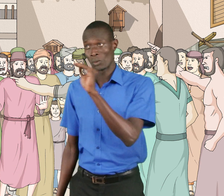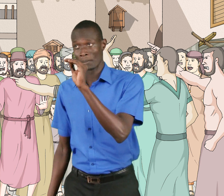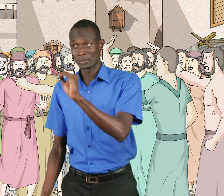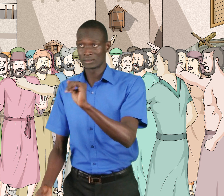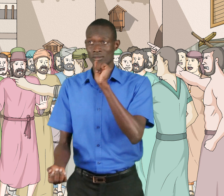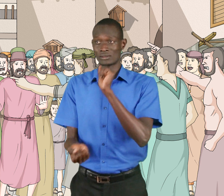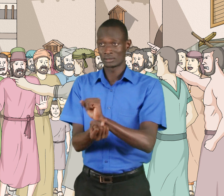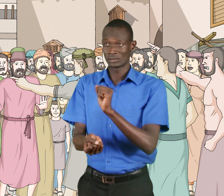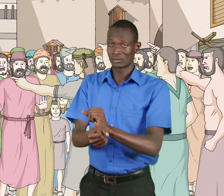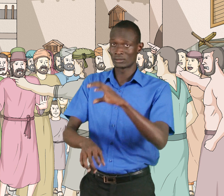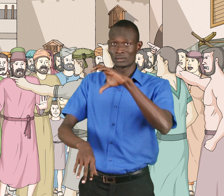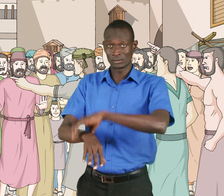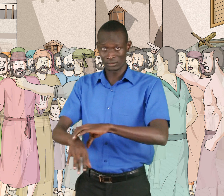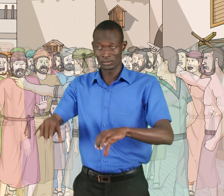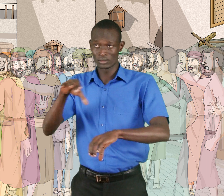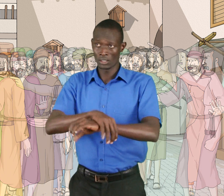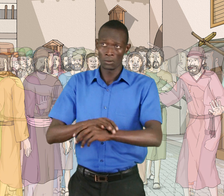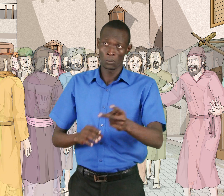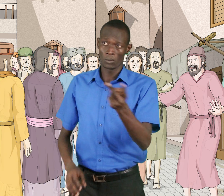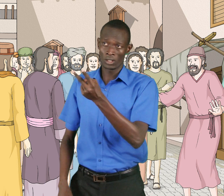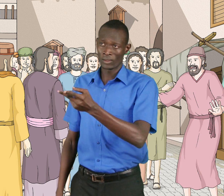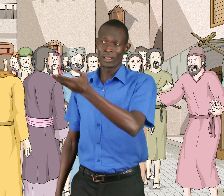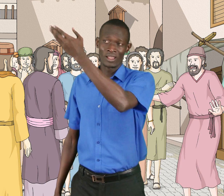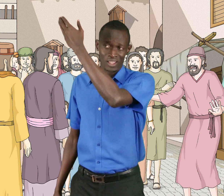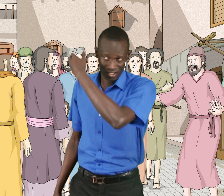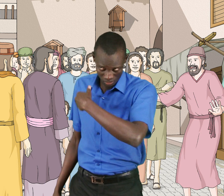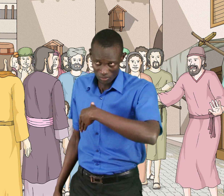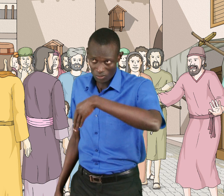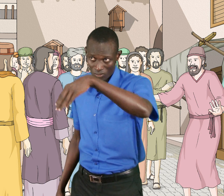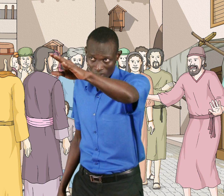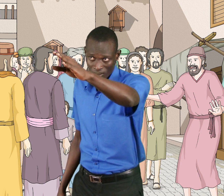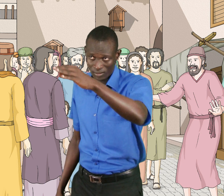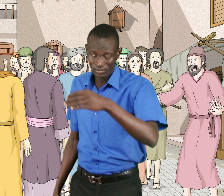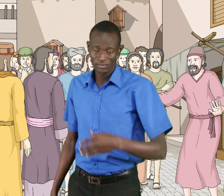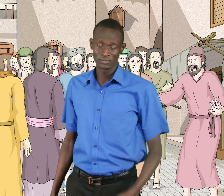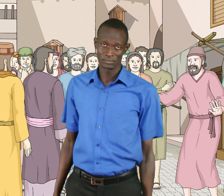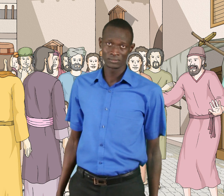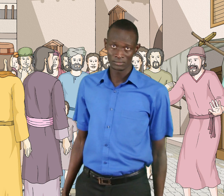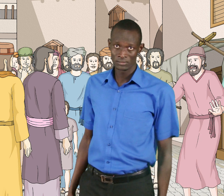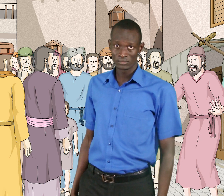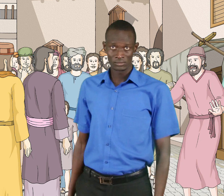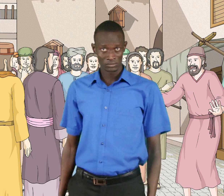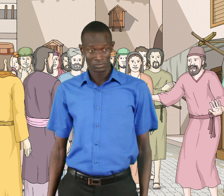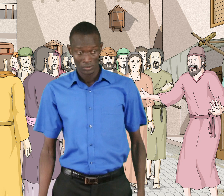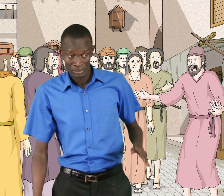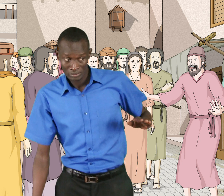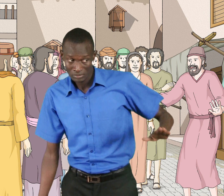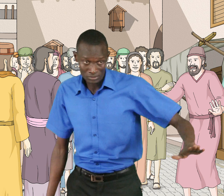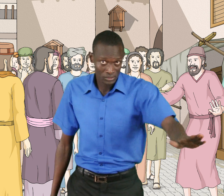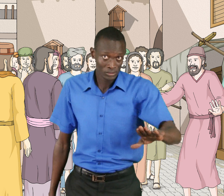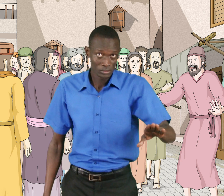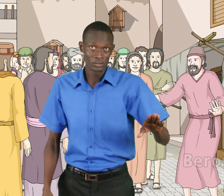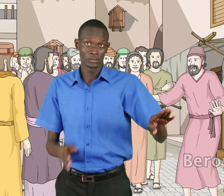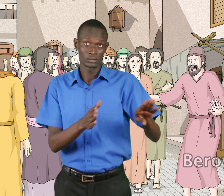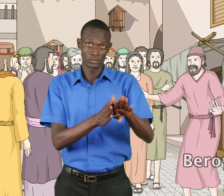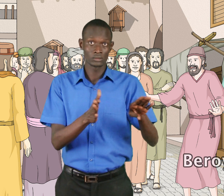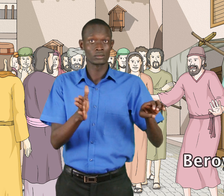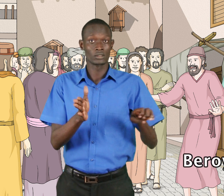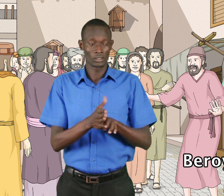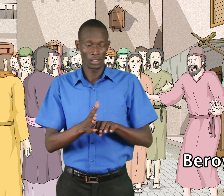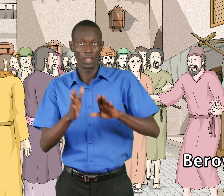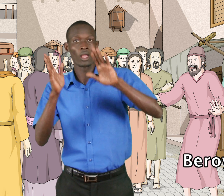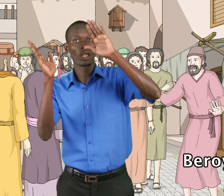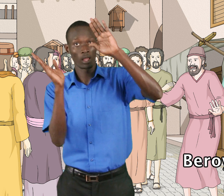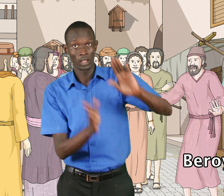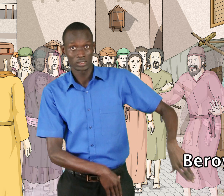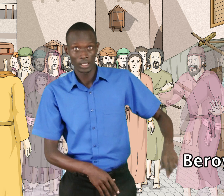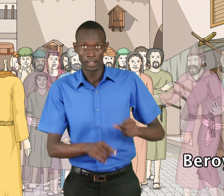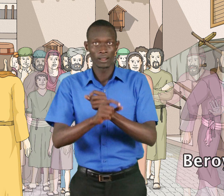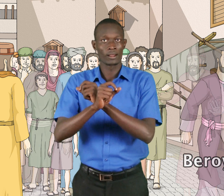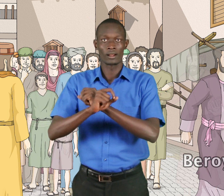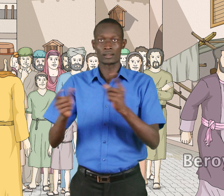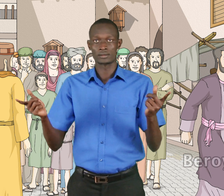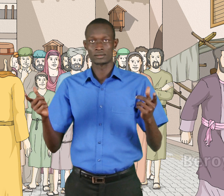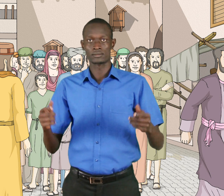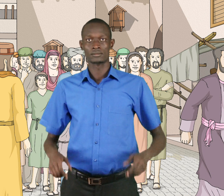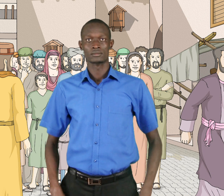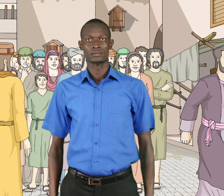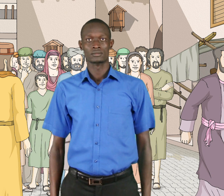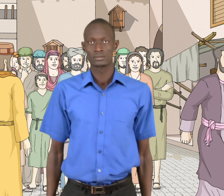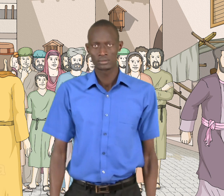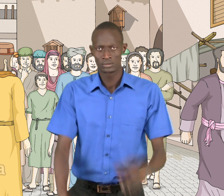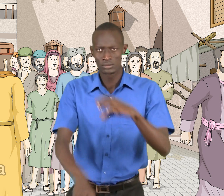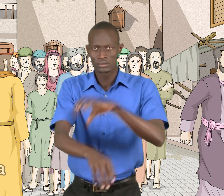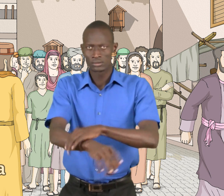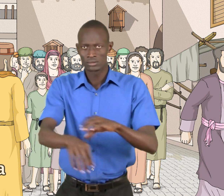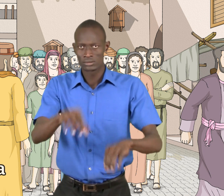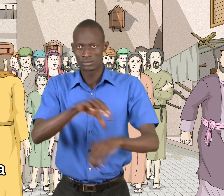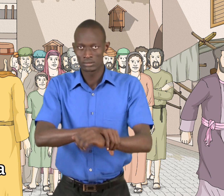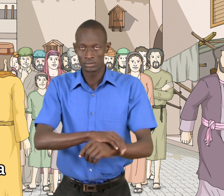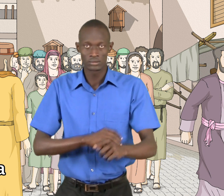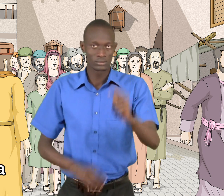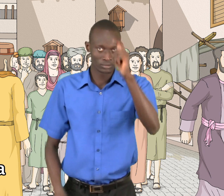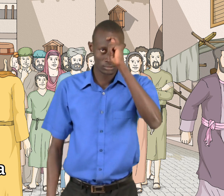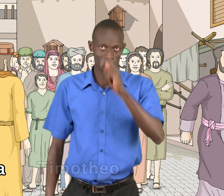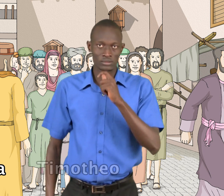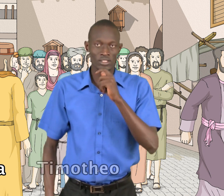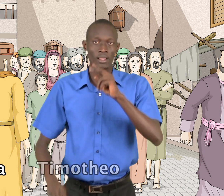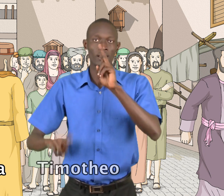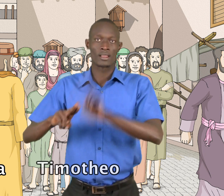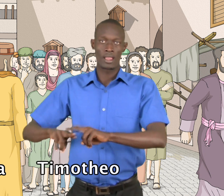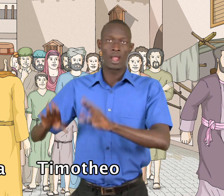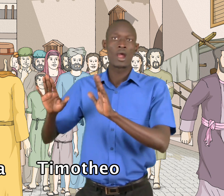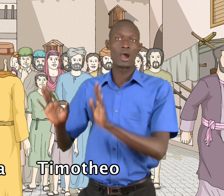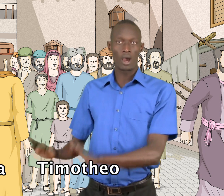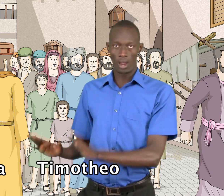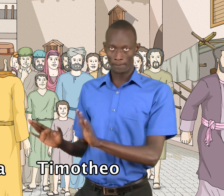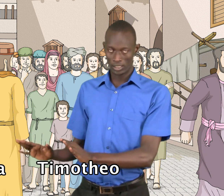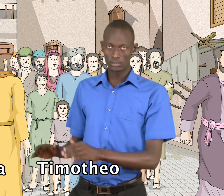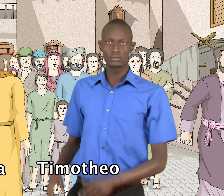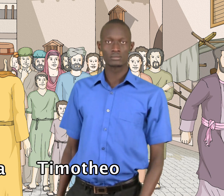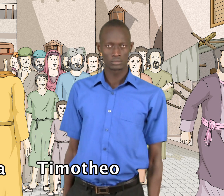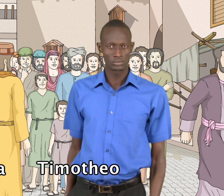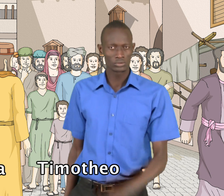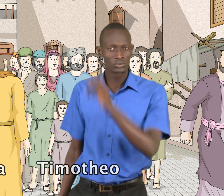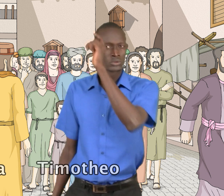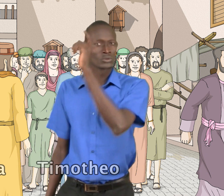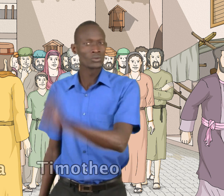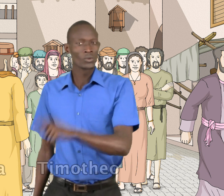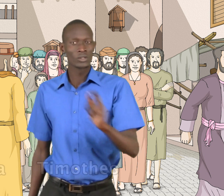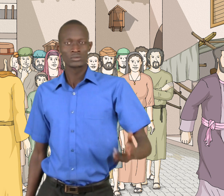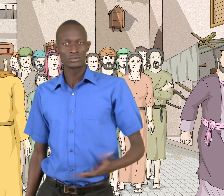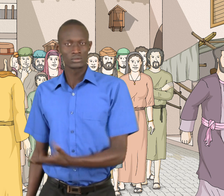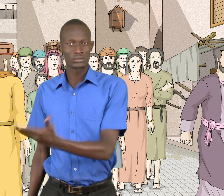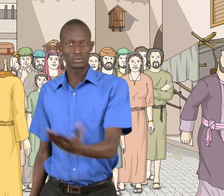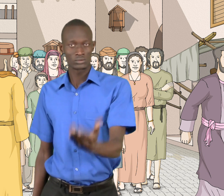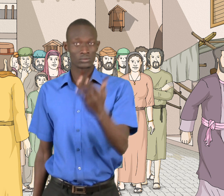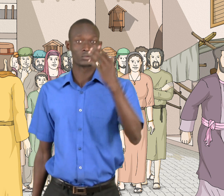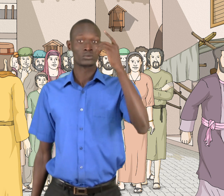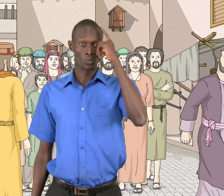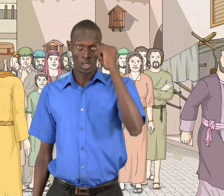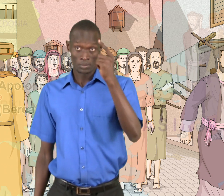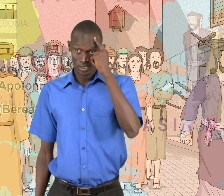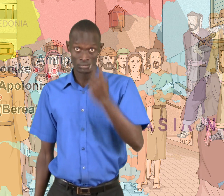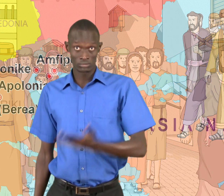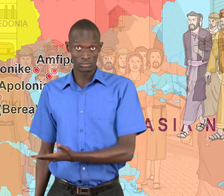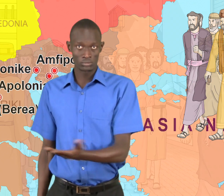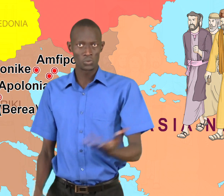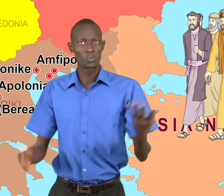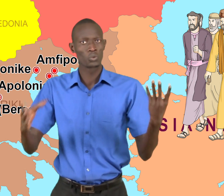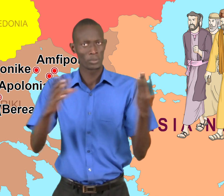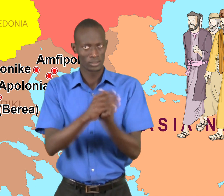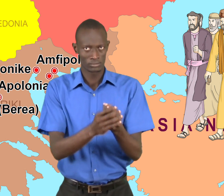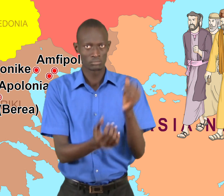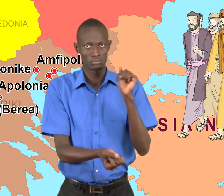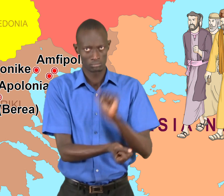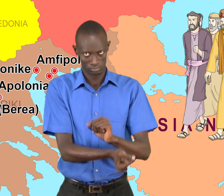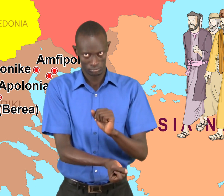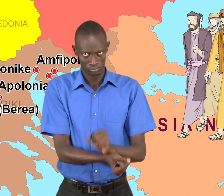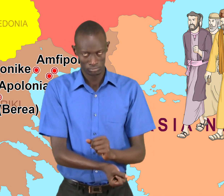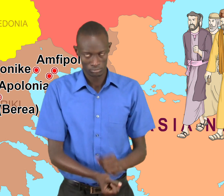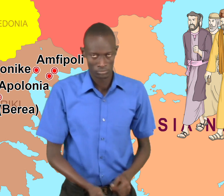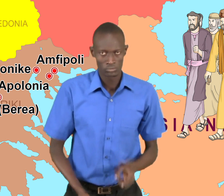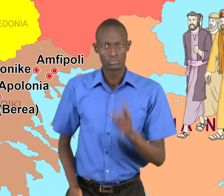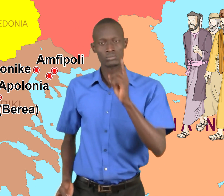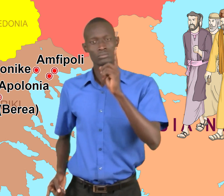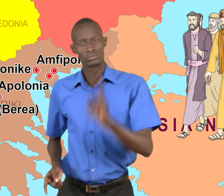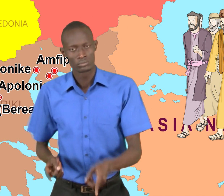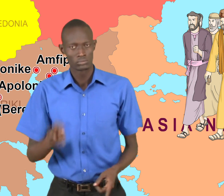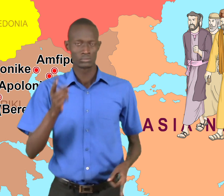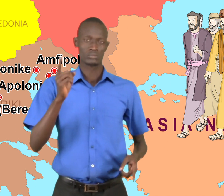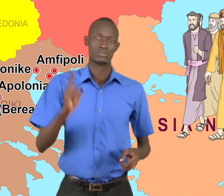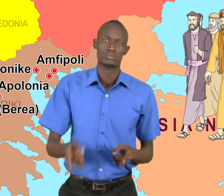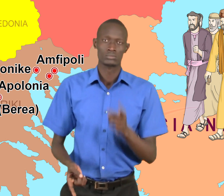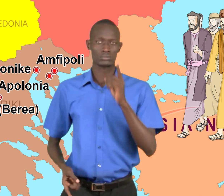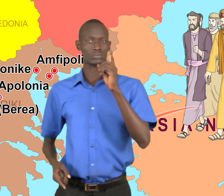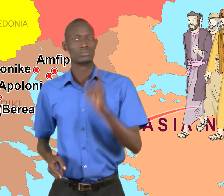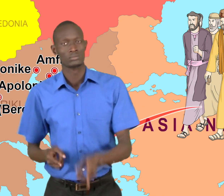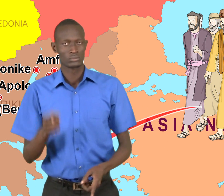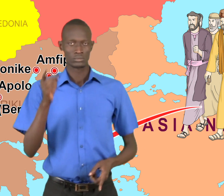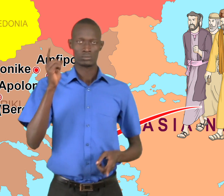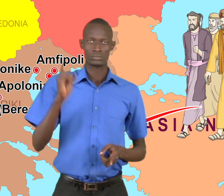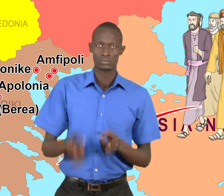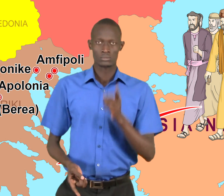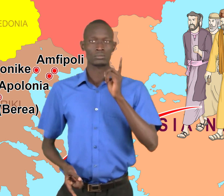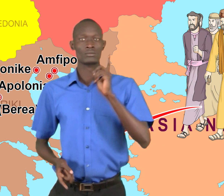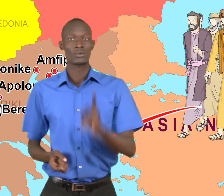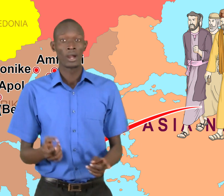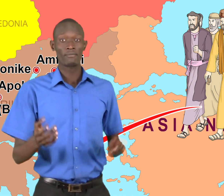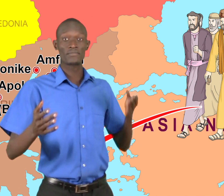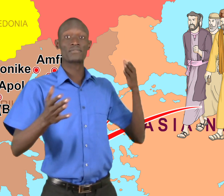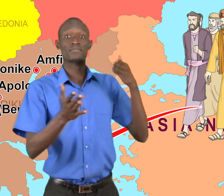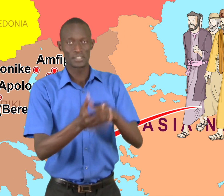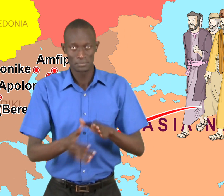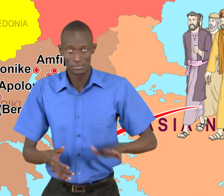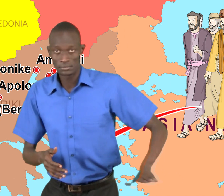The brothers immediately sent Paul to the coast, but Silas and Timothy remained in Berea.